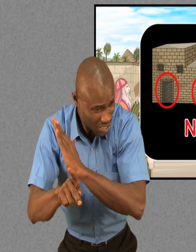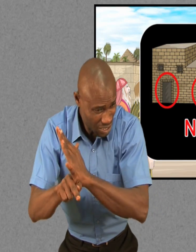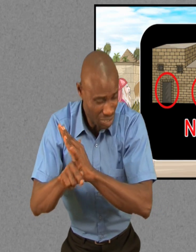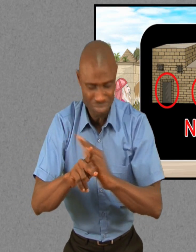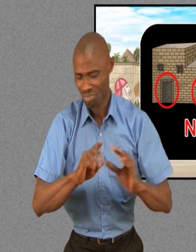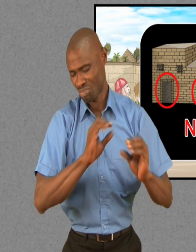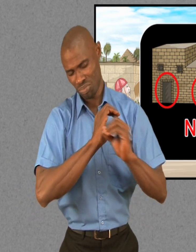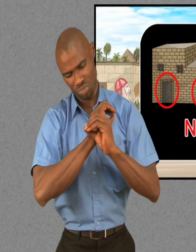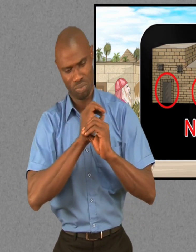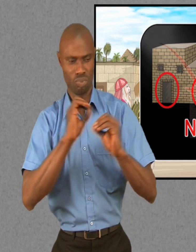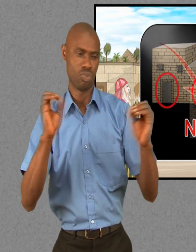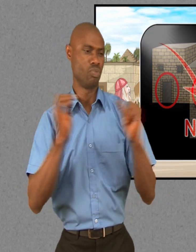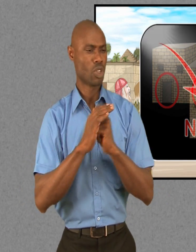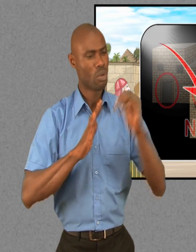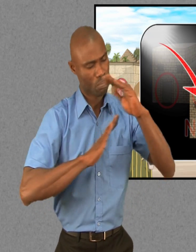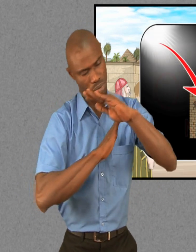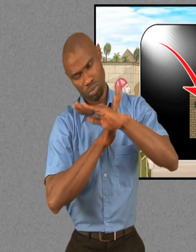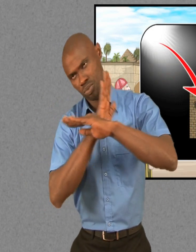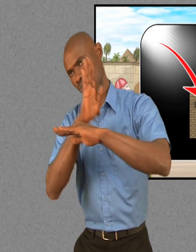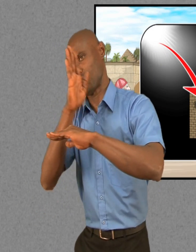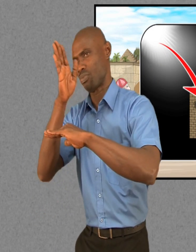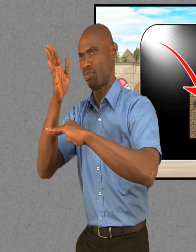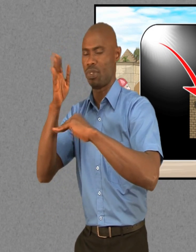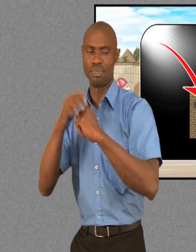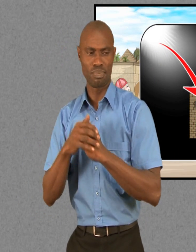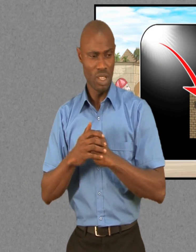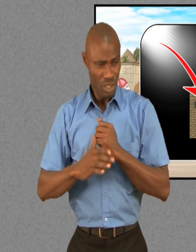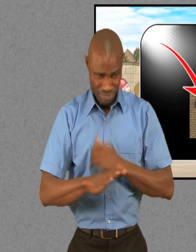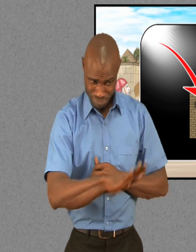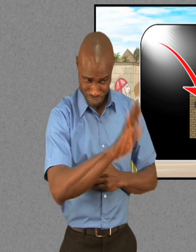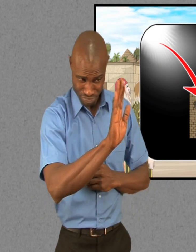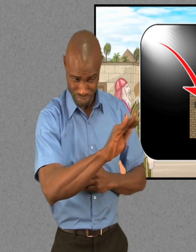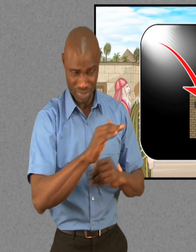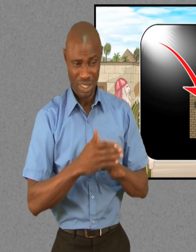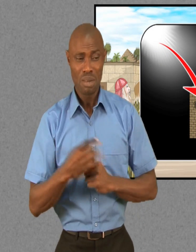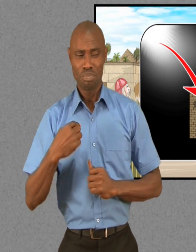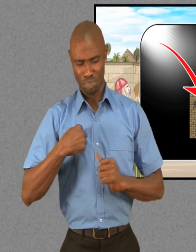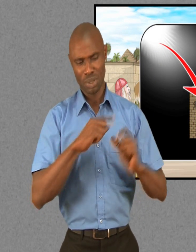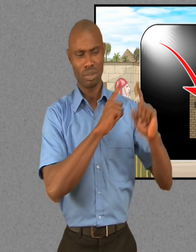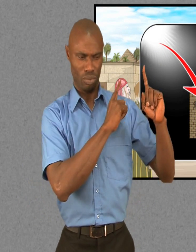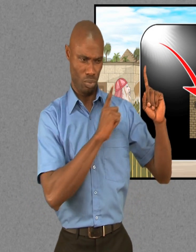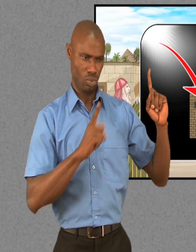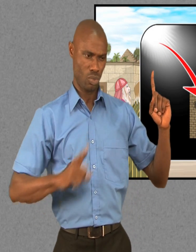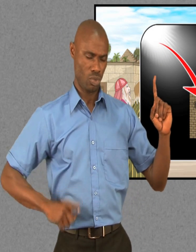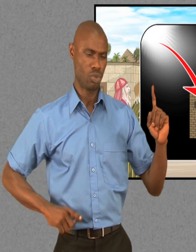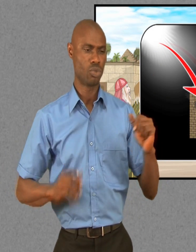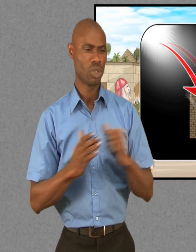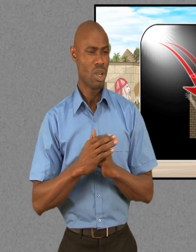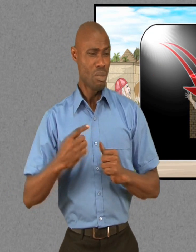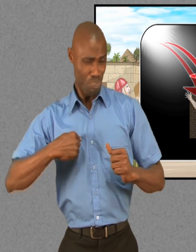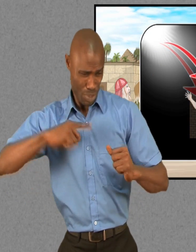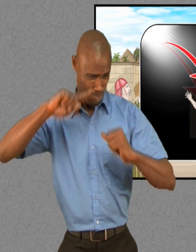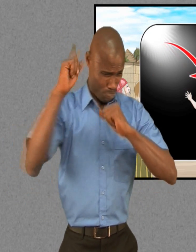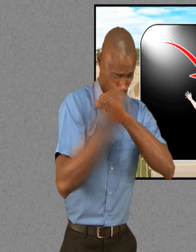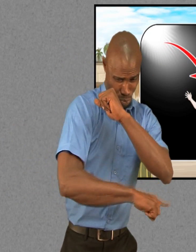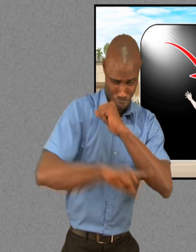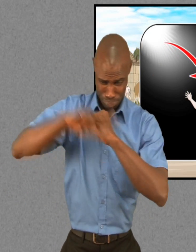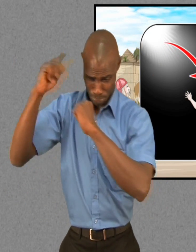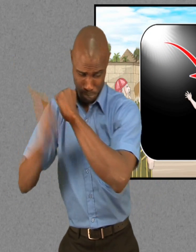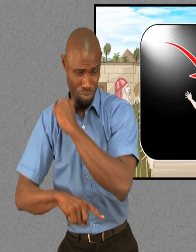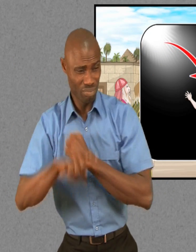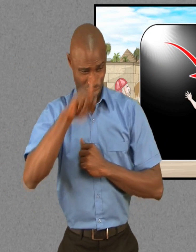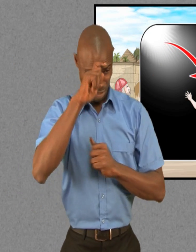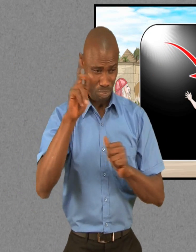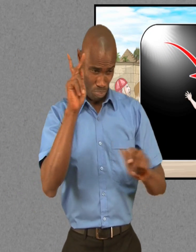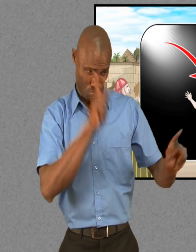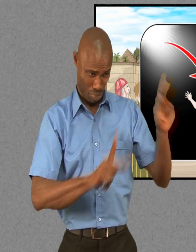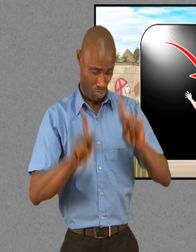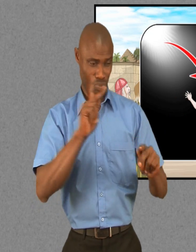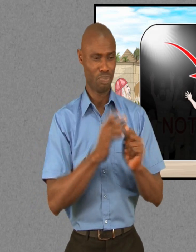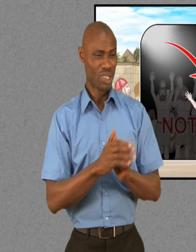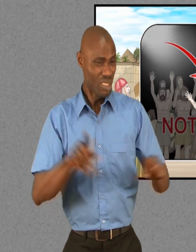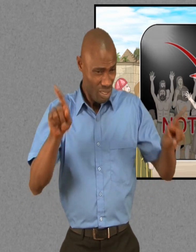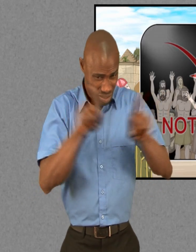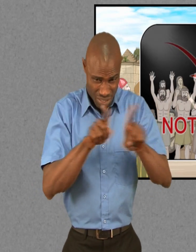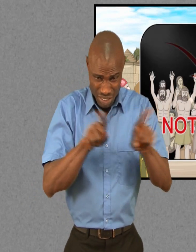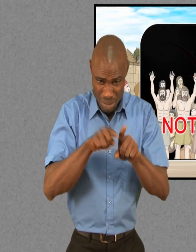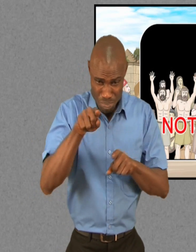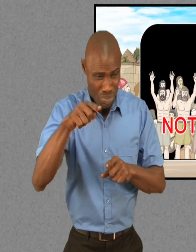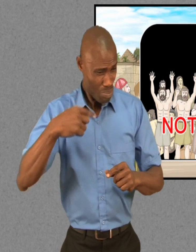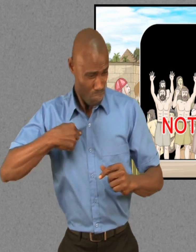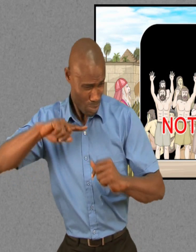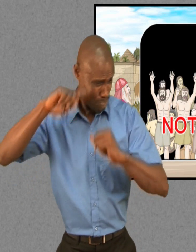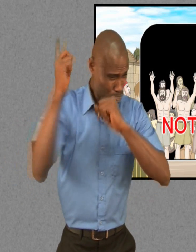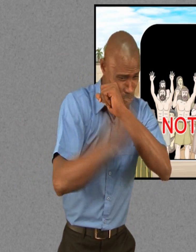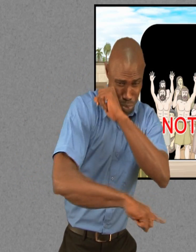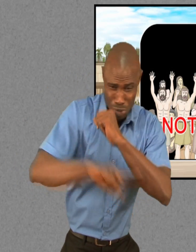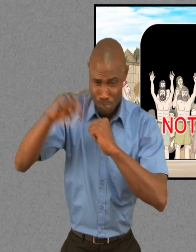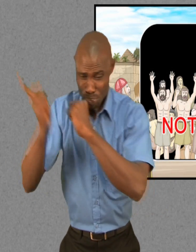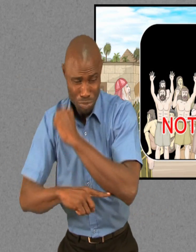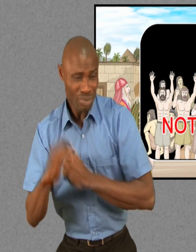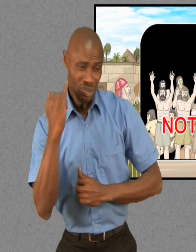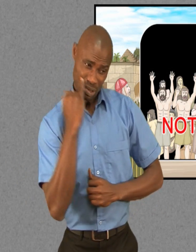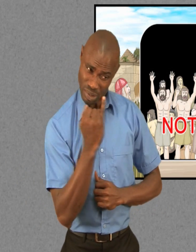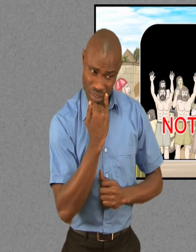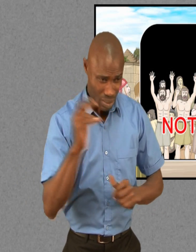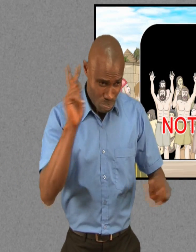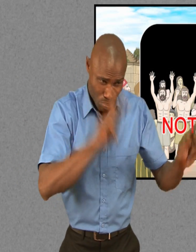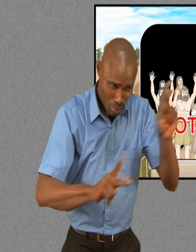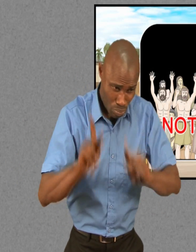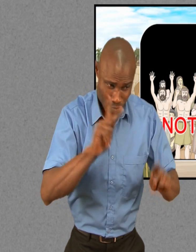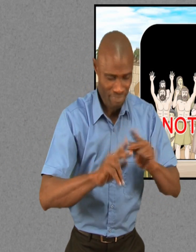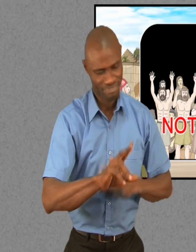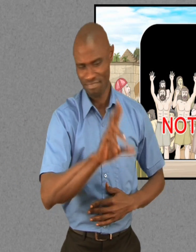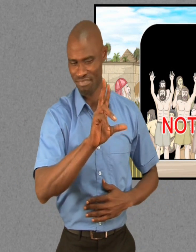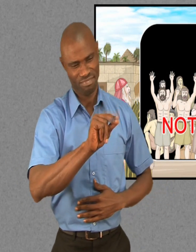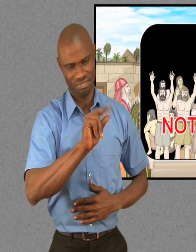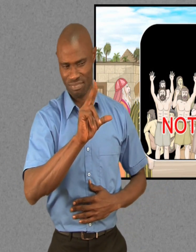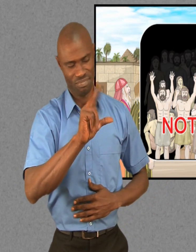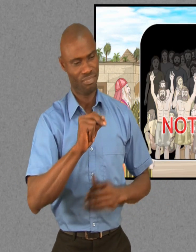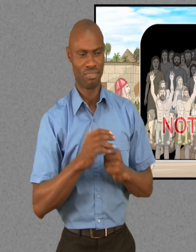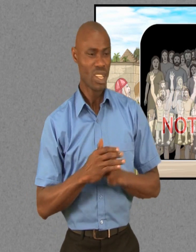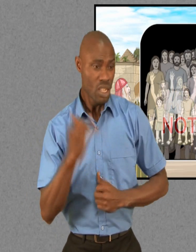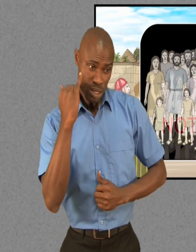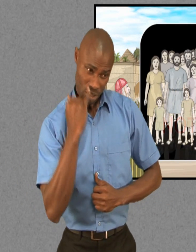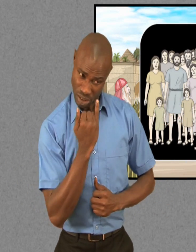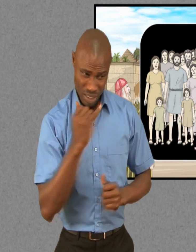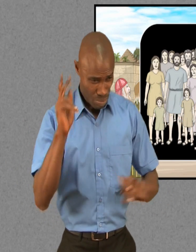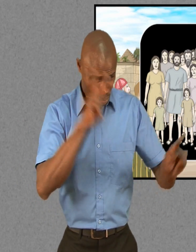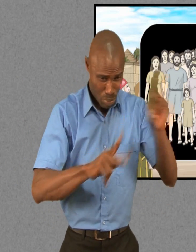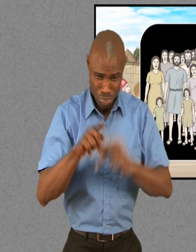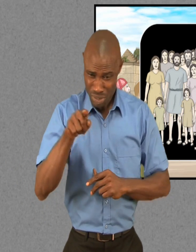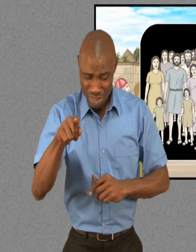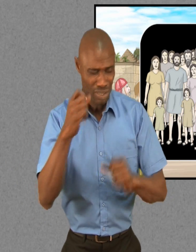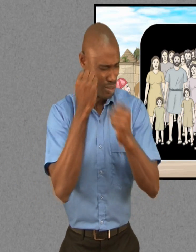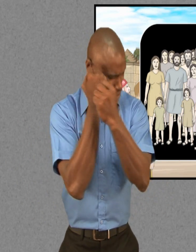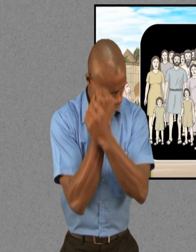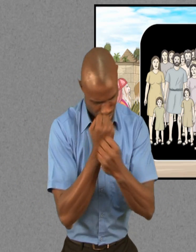No plague will fall on you to destroy you when I strike the land of Egypt.